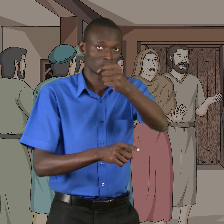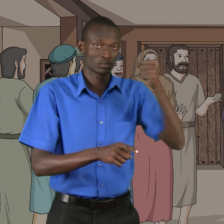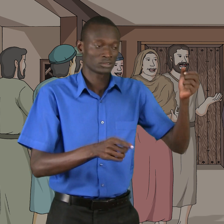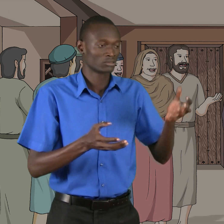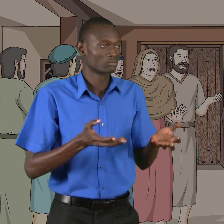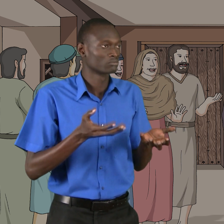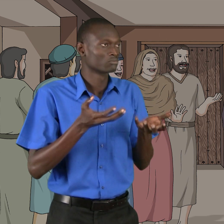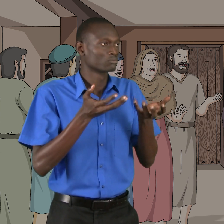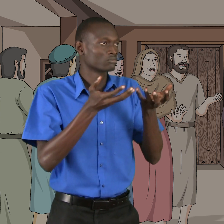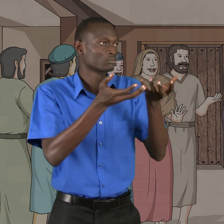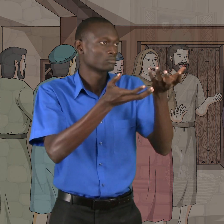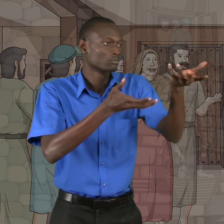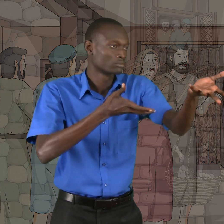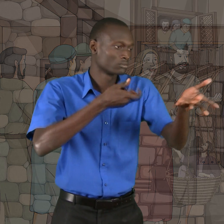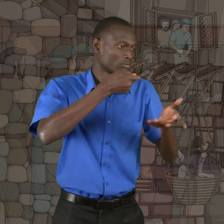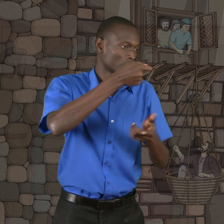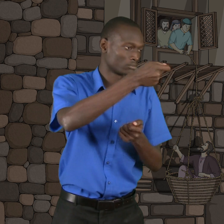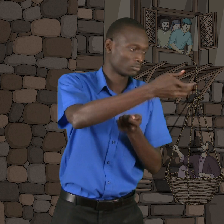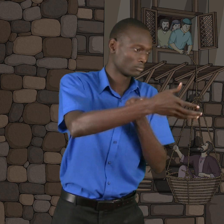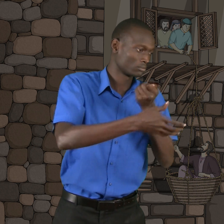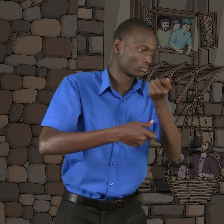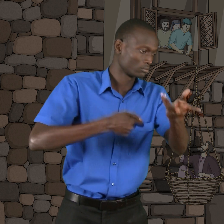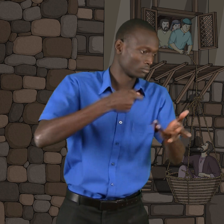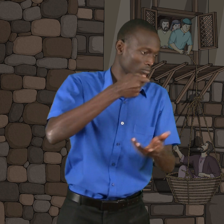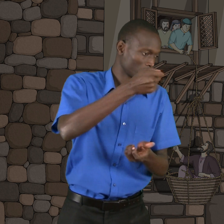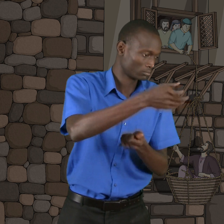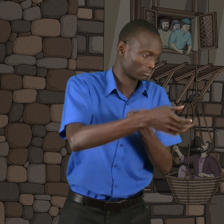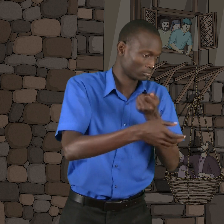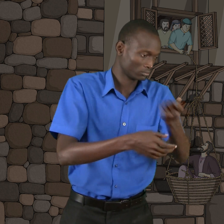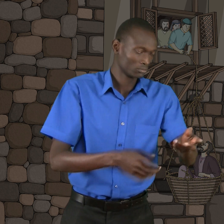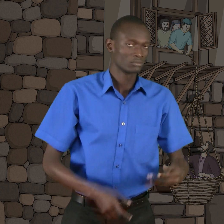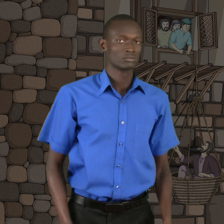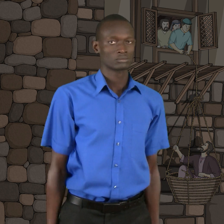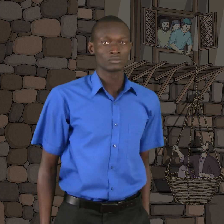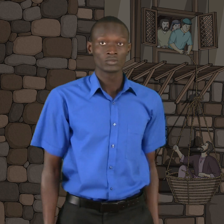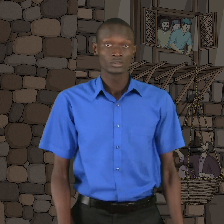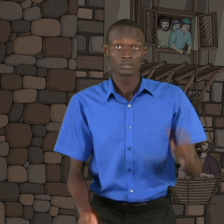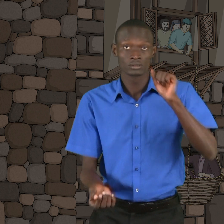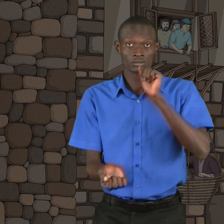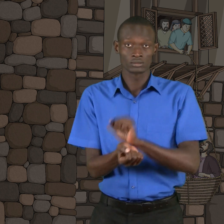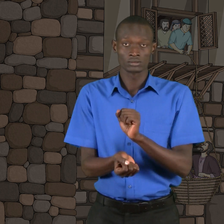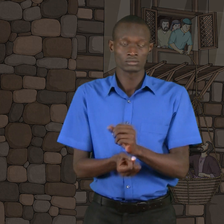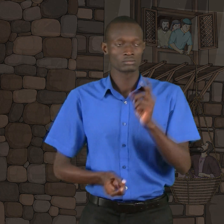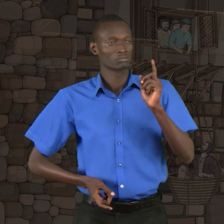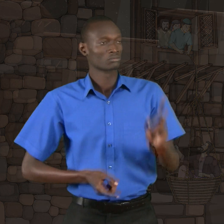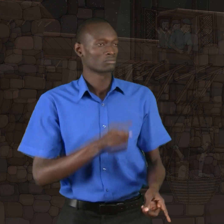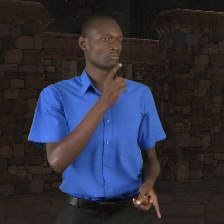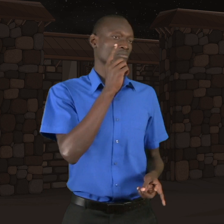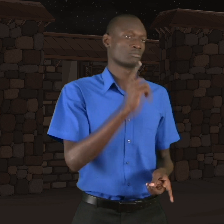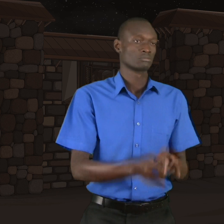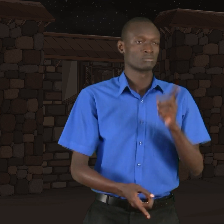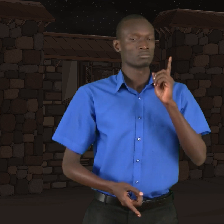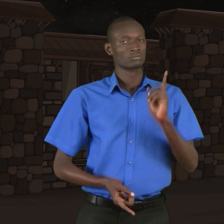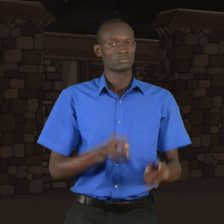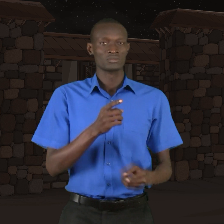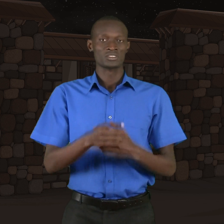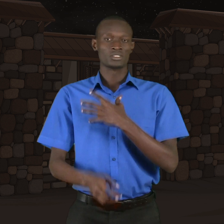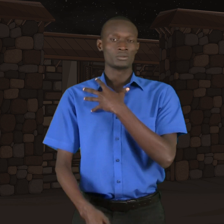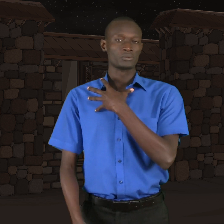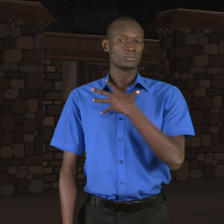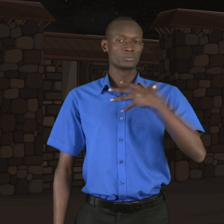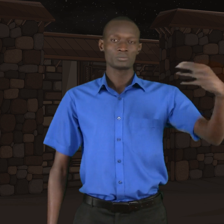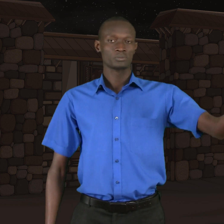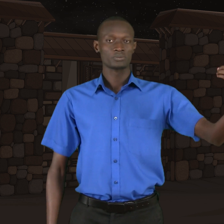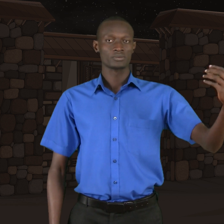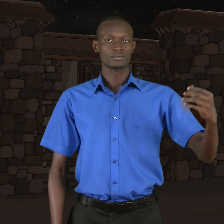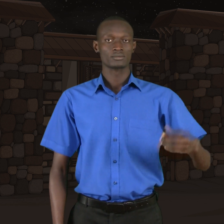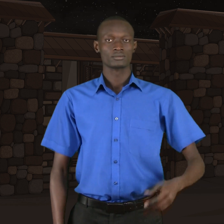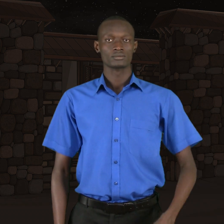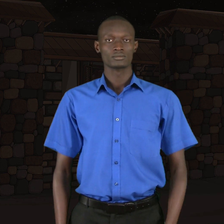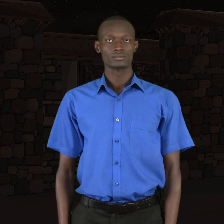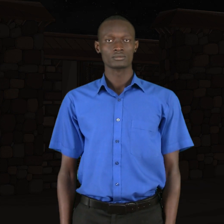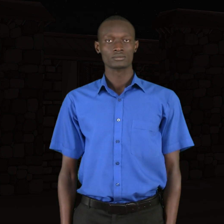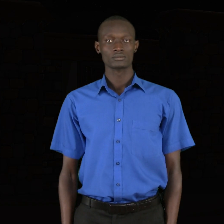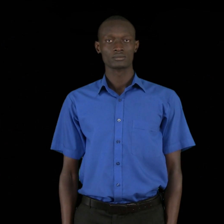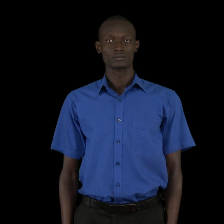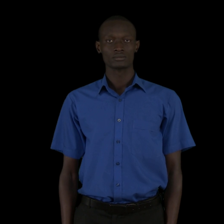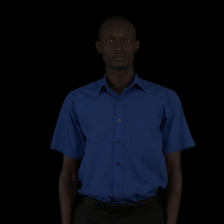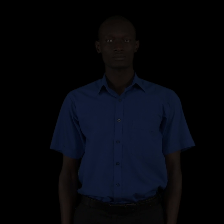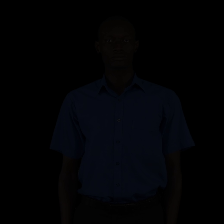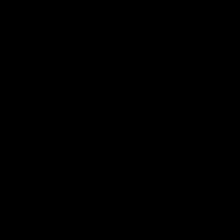One night, however, his disciples took him and lowered him in a basket through a window in the wall.